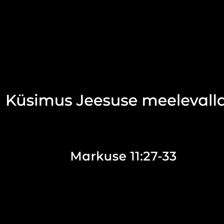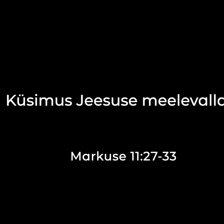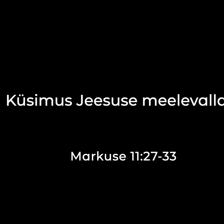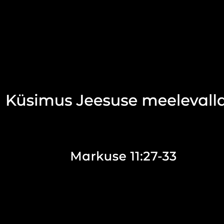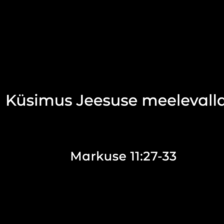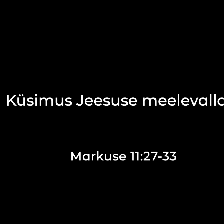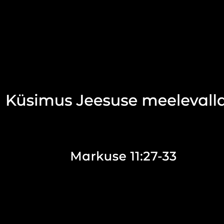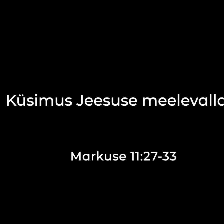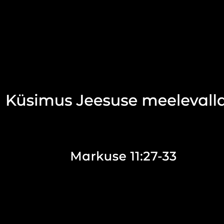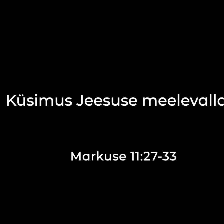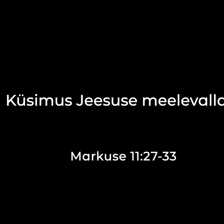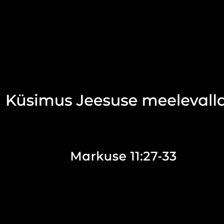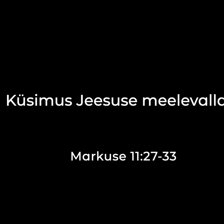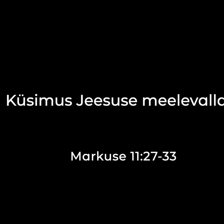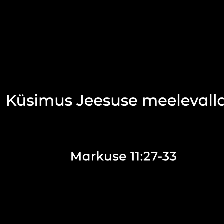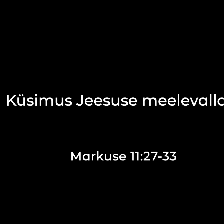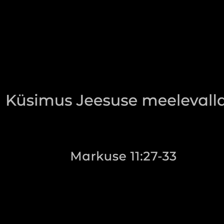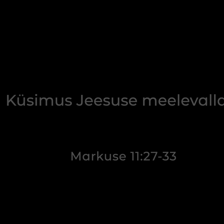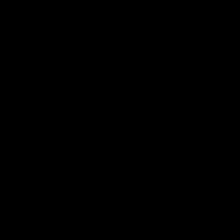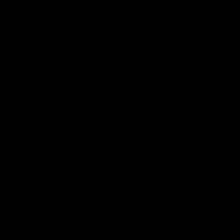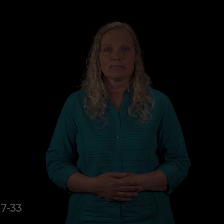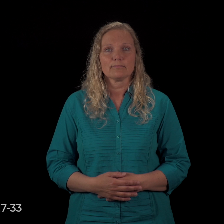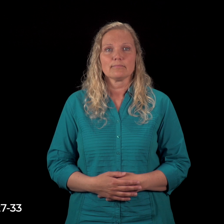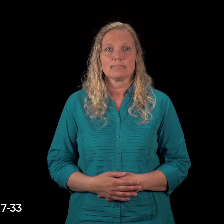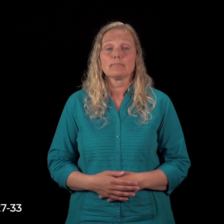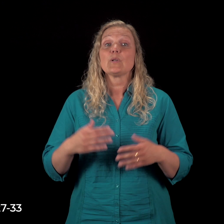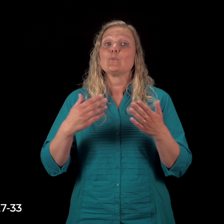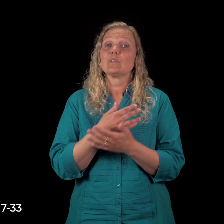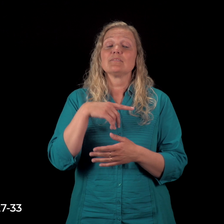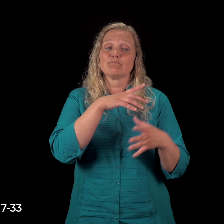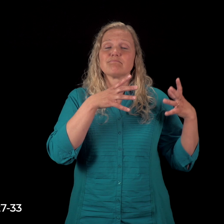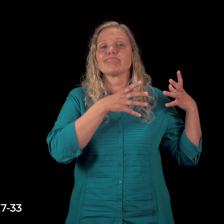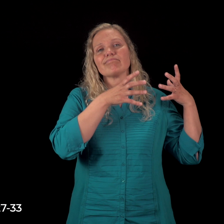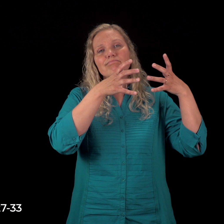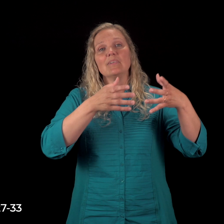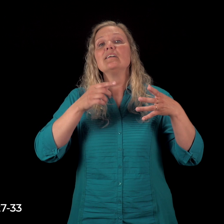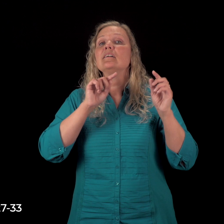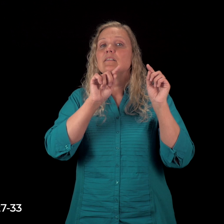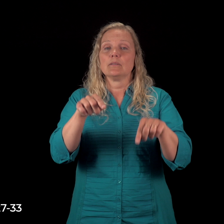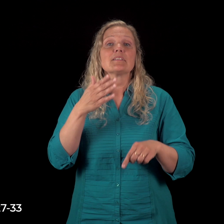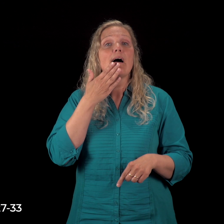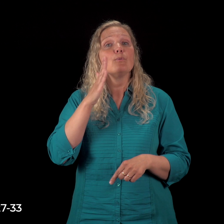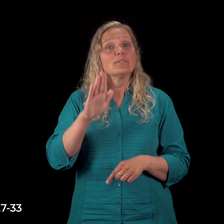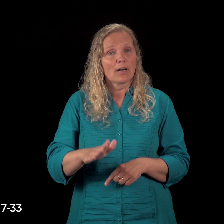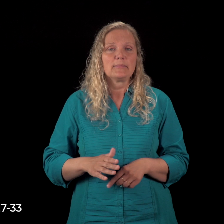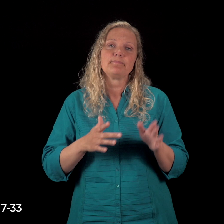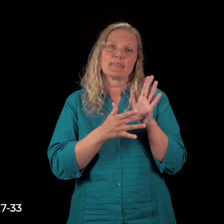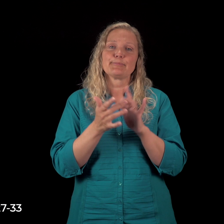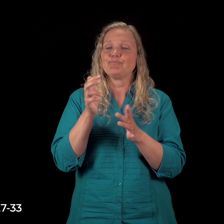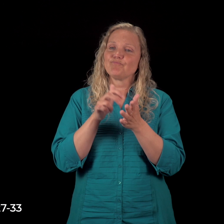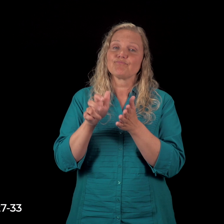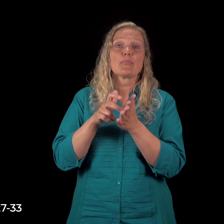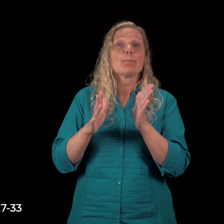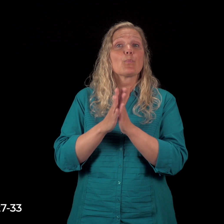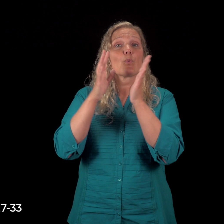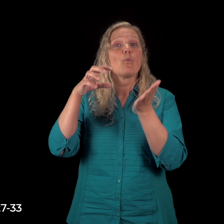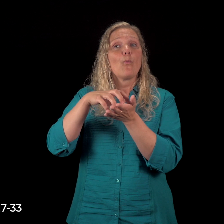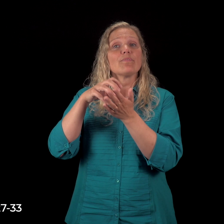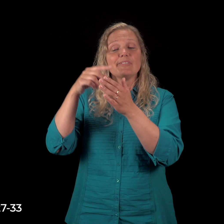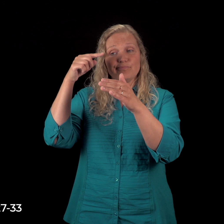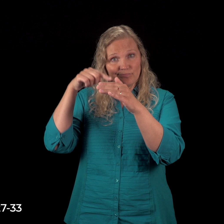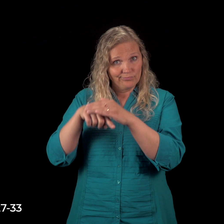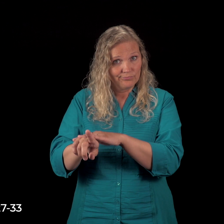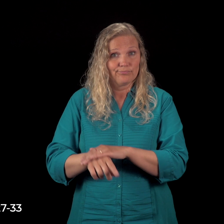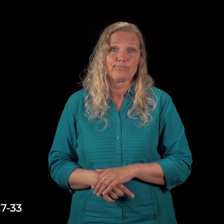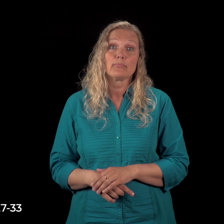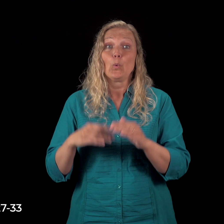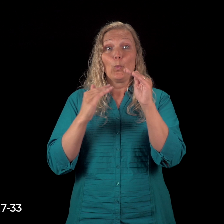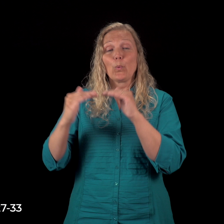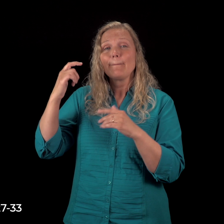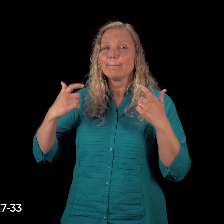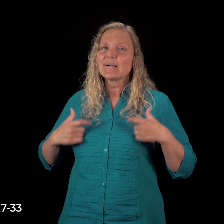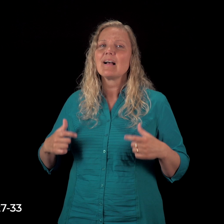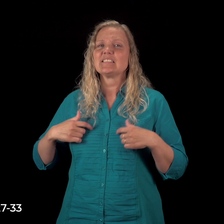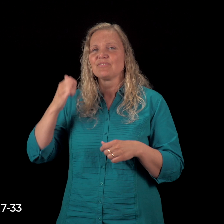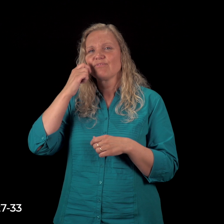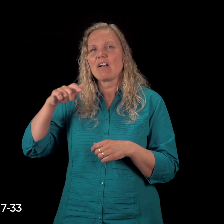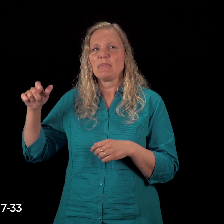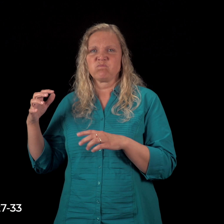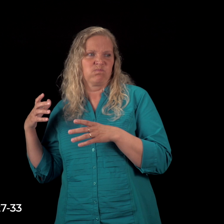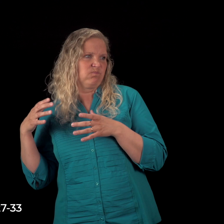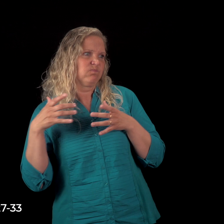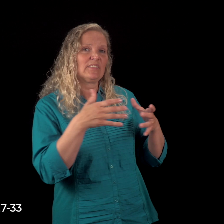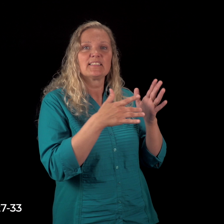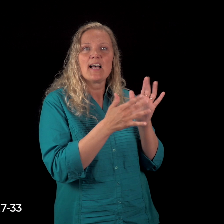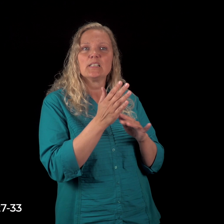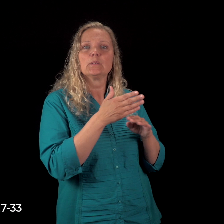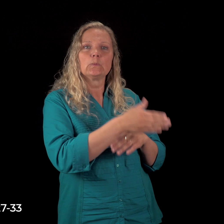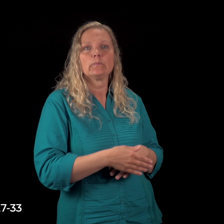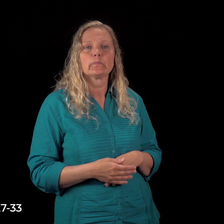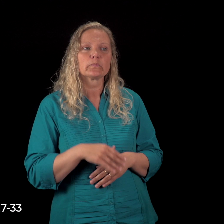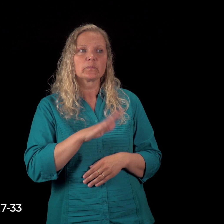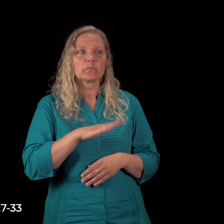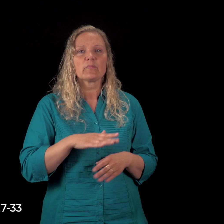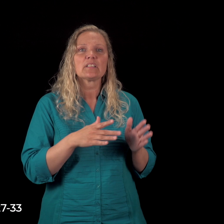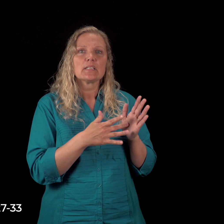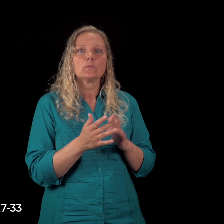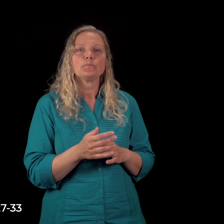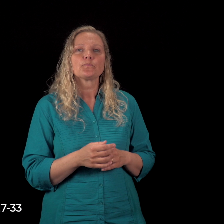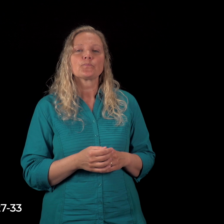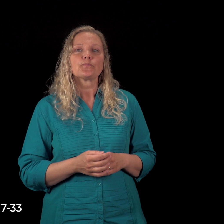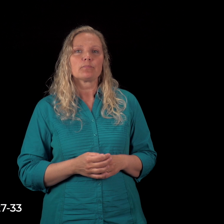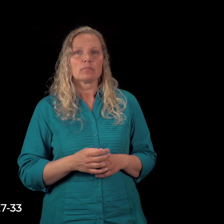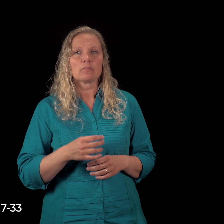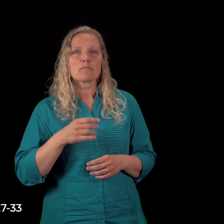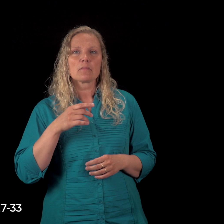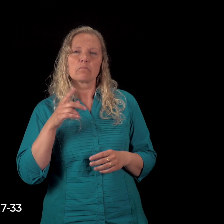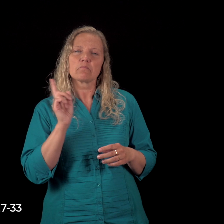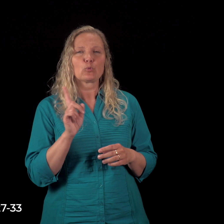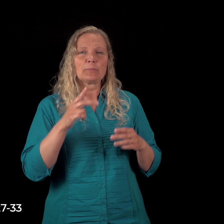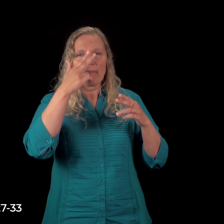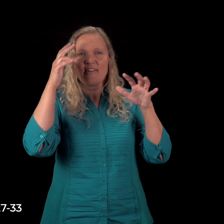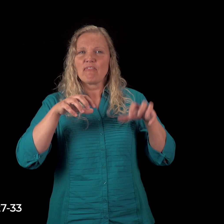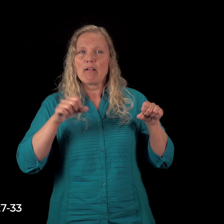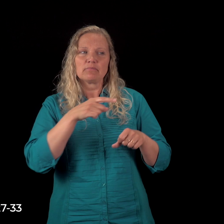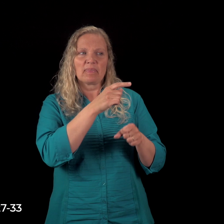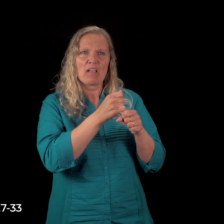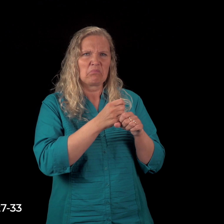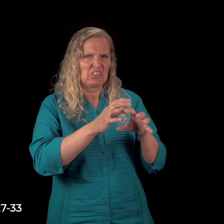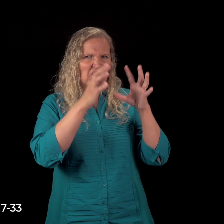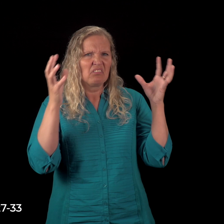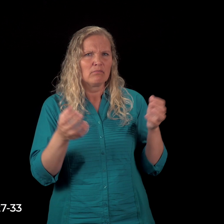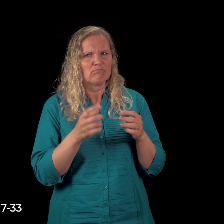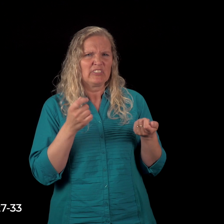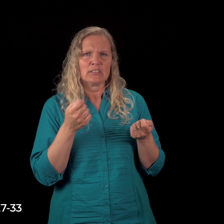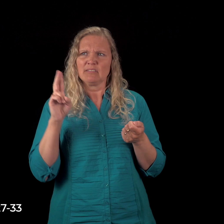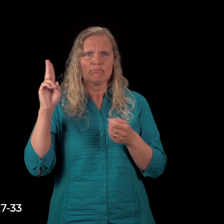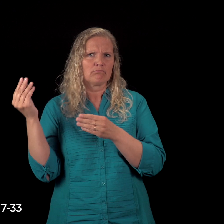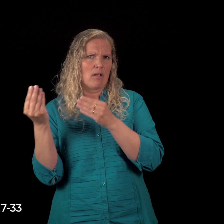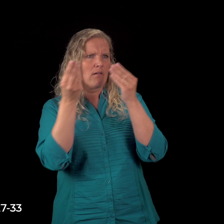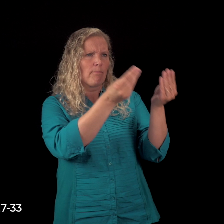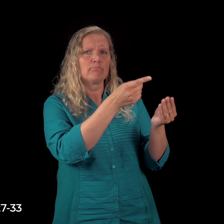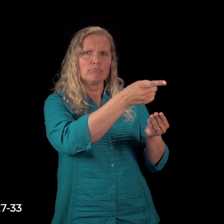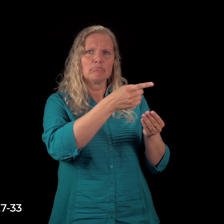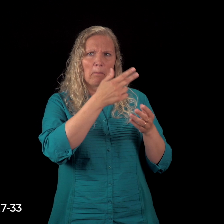After their return to Jerusalem, Jesus was walking in the temple courts, and the chief priests, scribes, and elders came up to Him. “By what authority are You doing these things?” they asked.